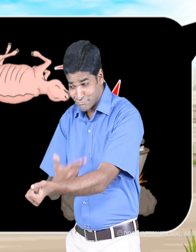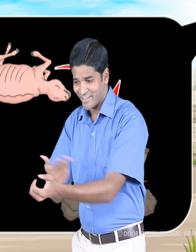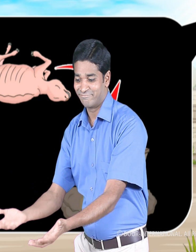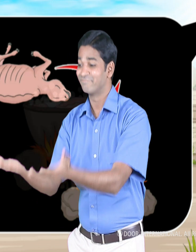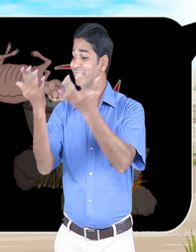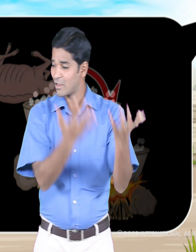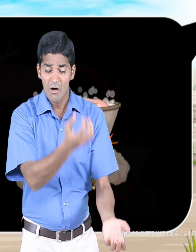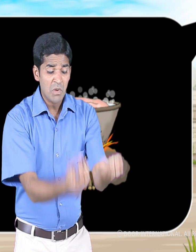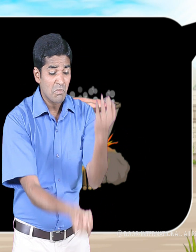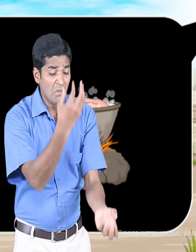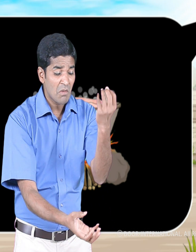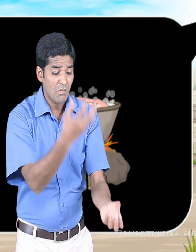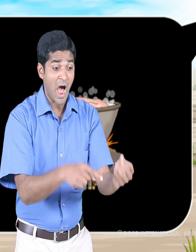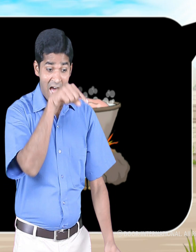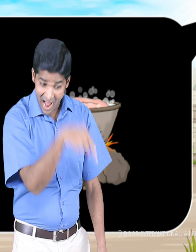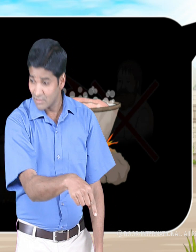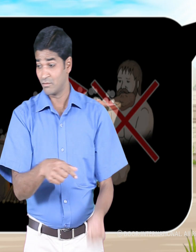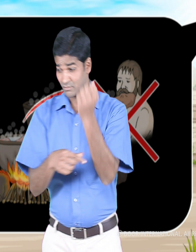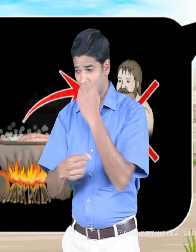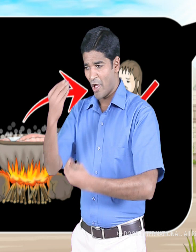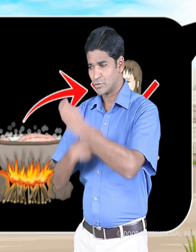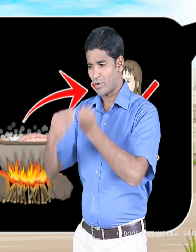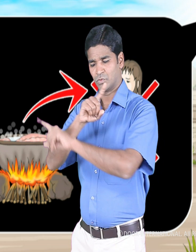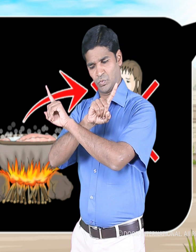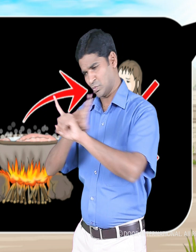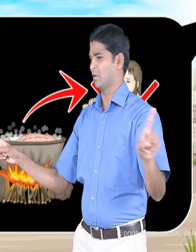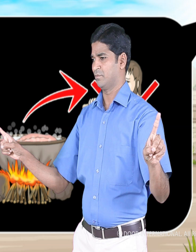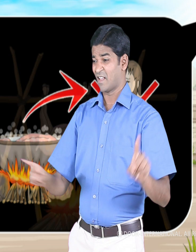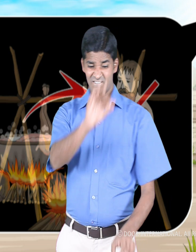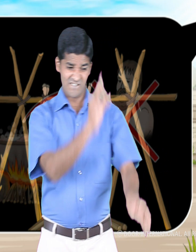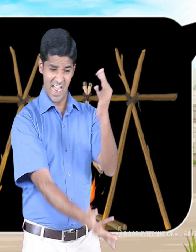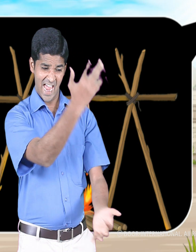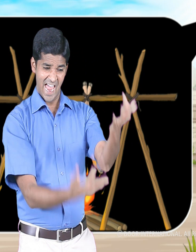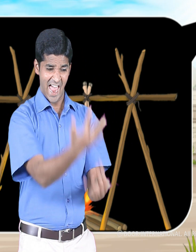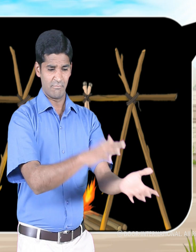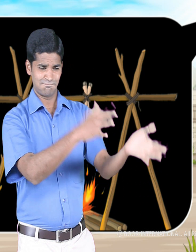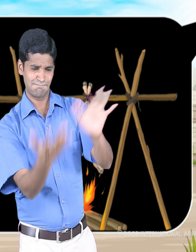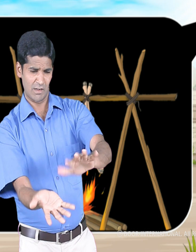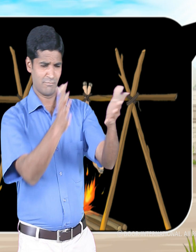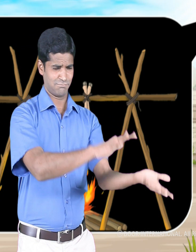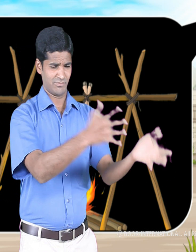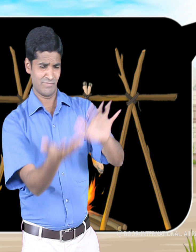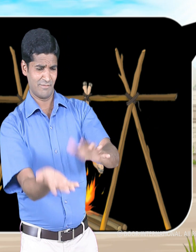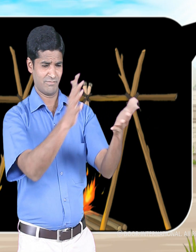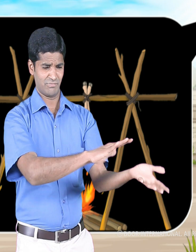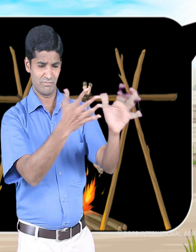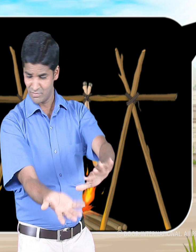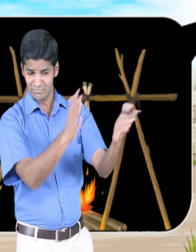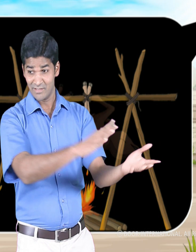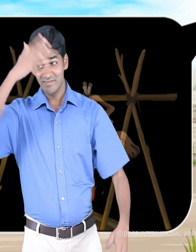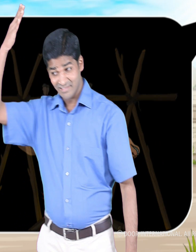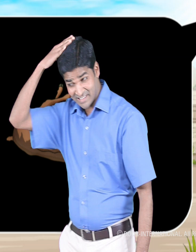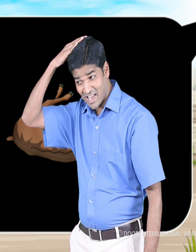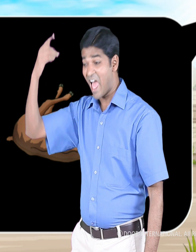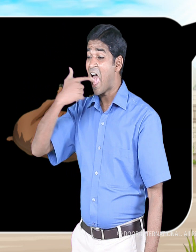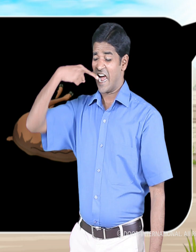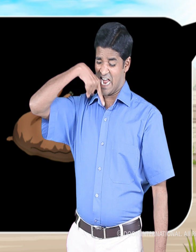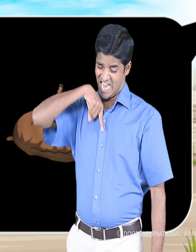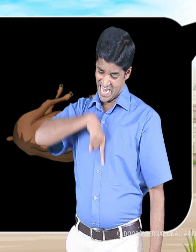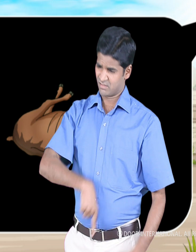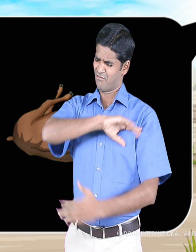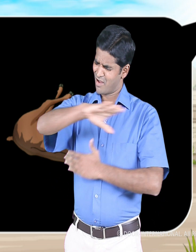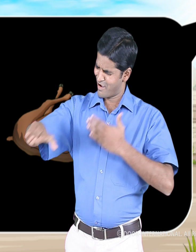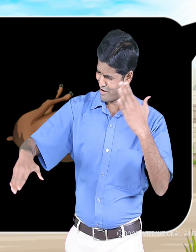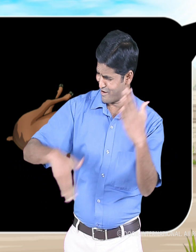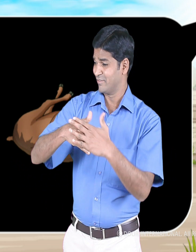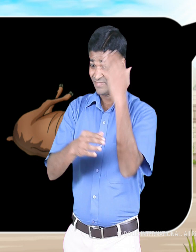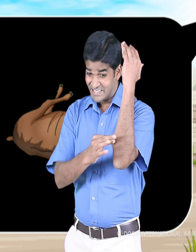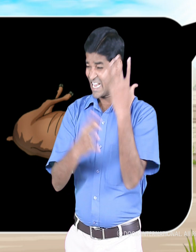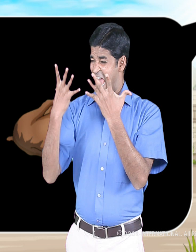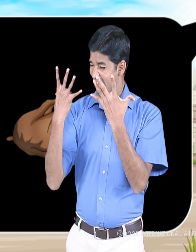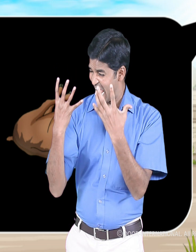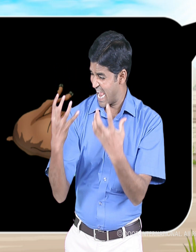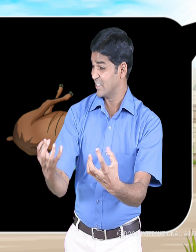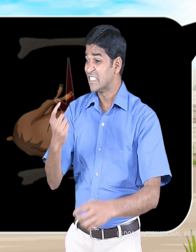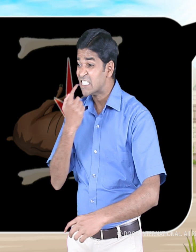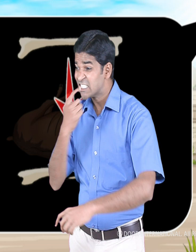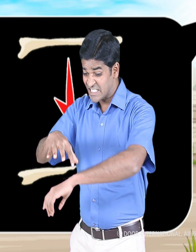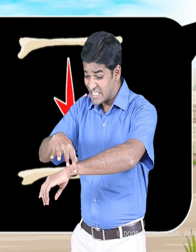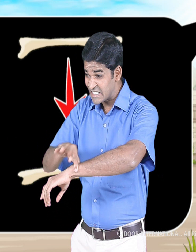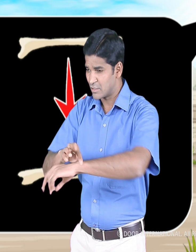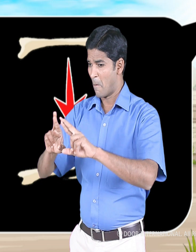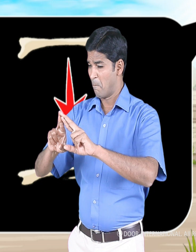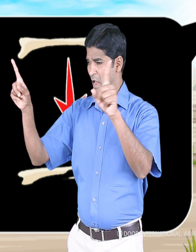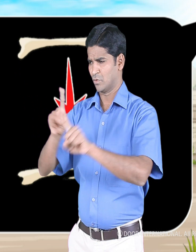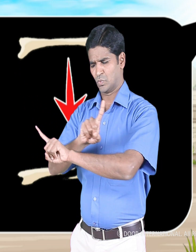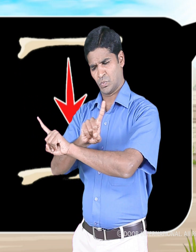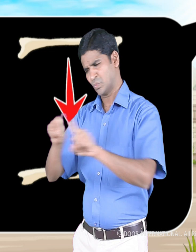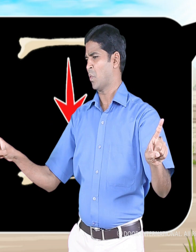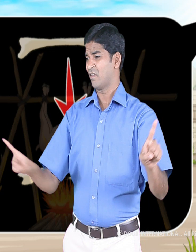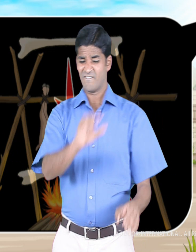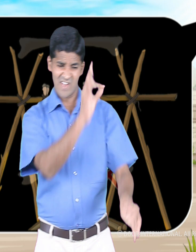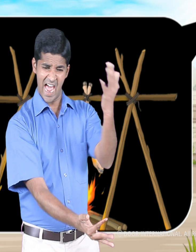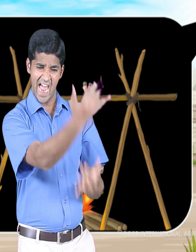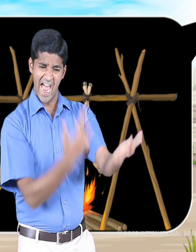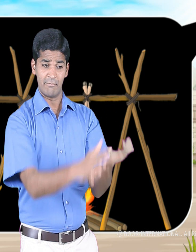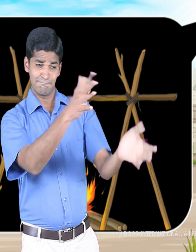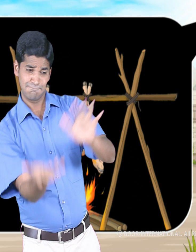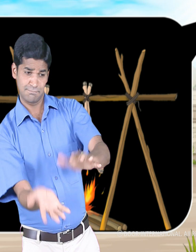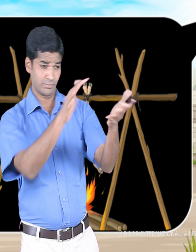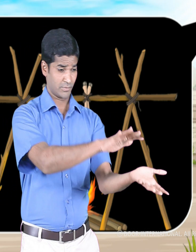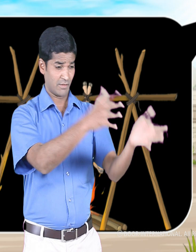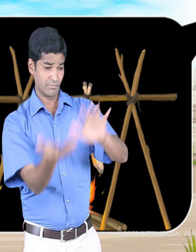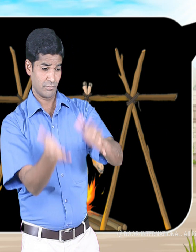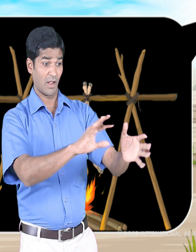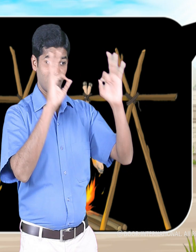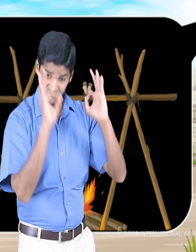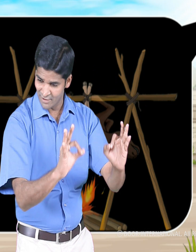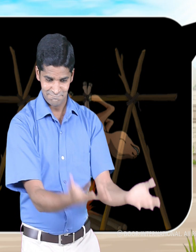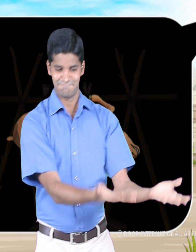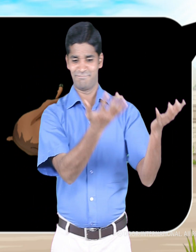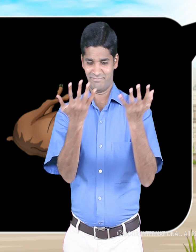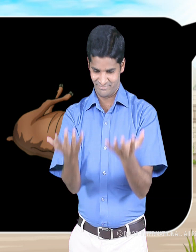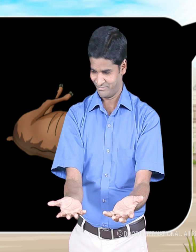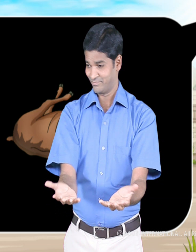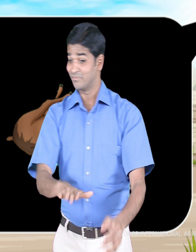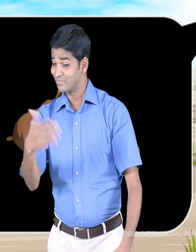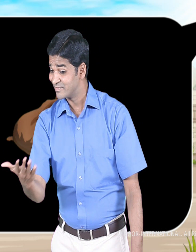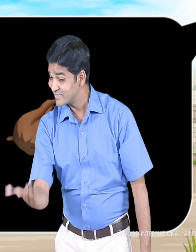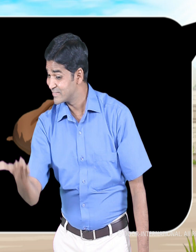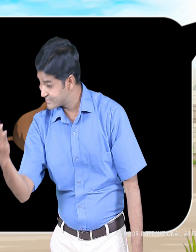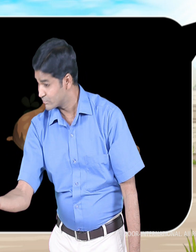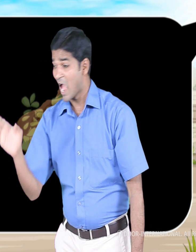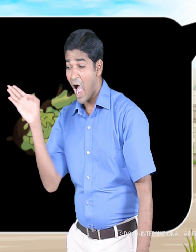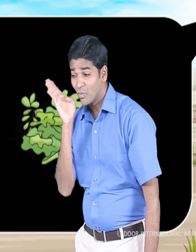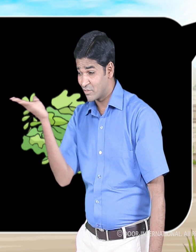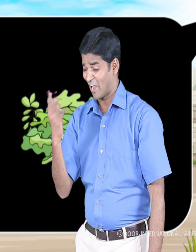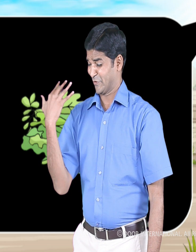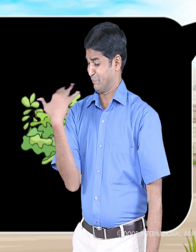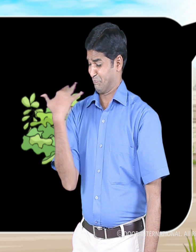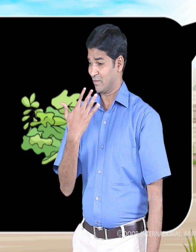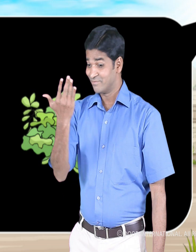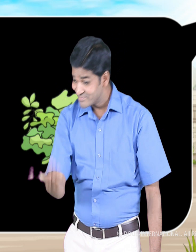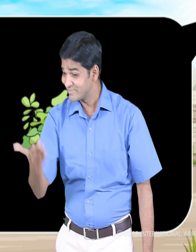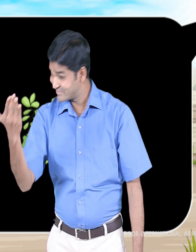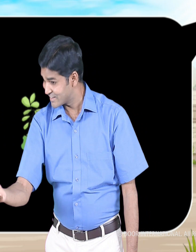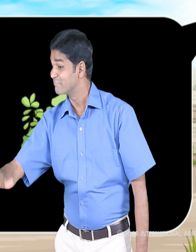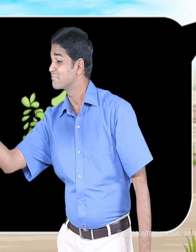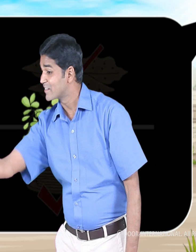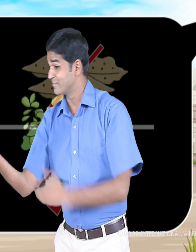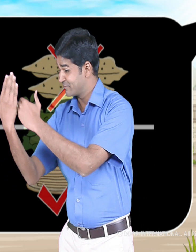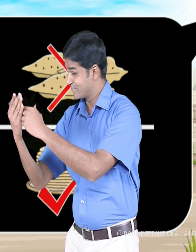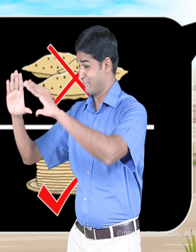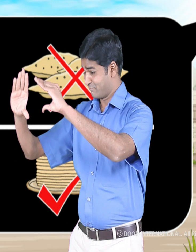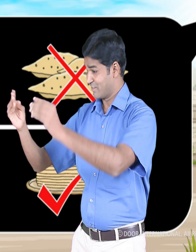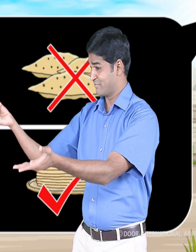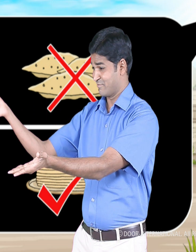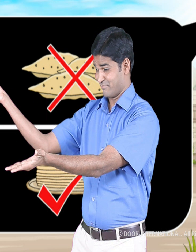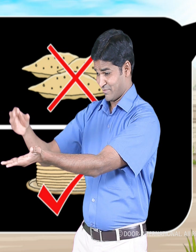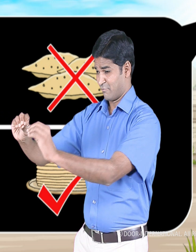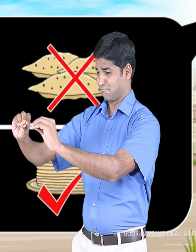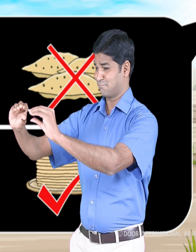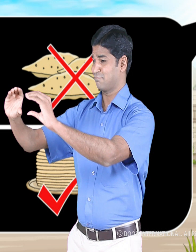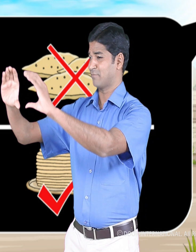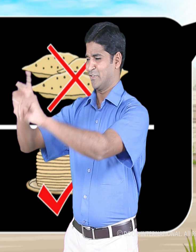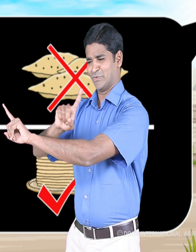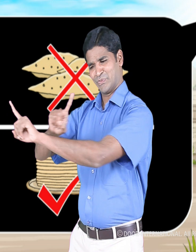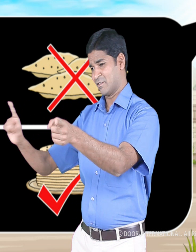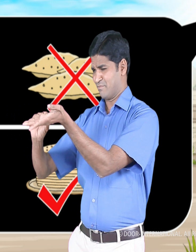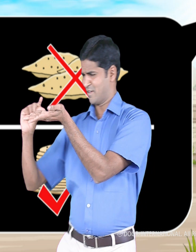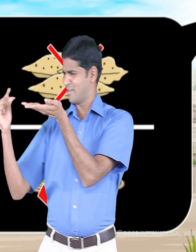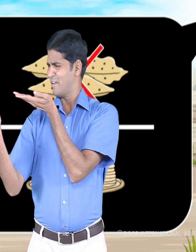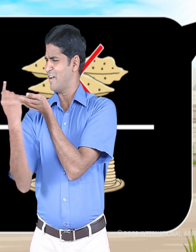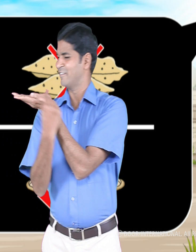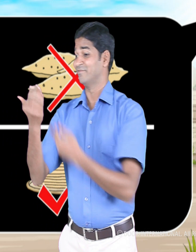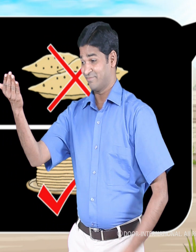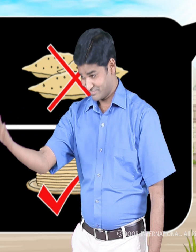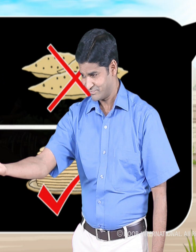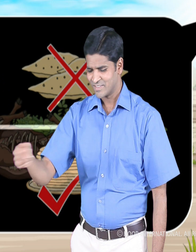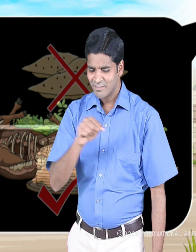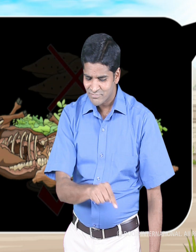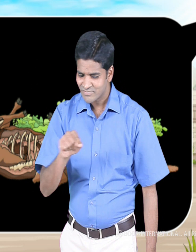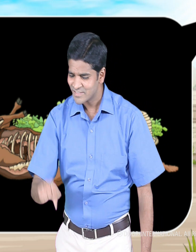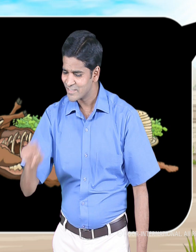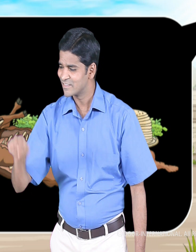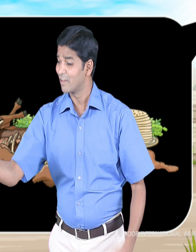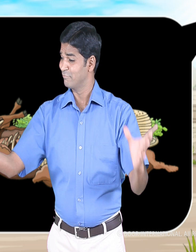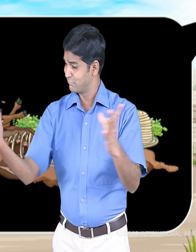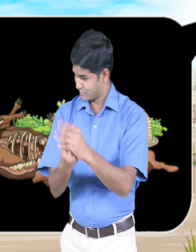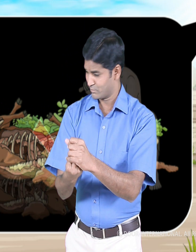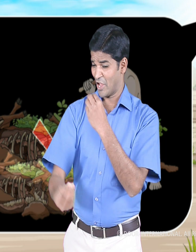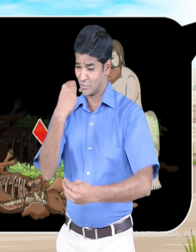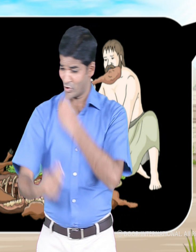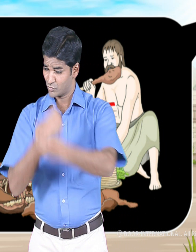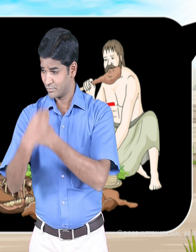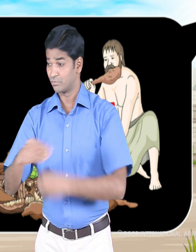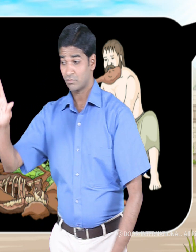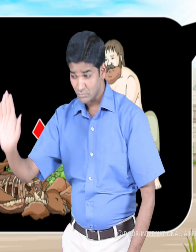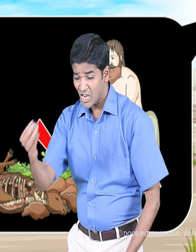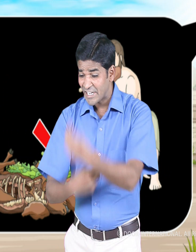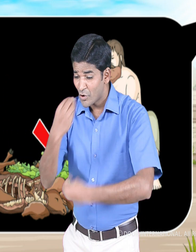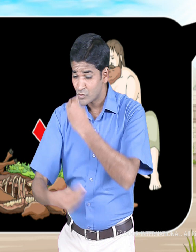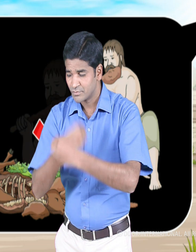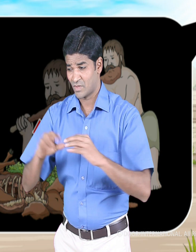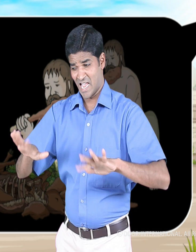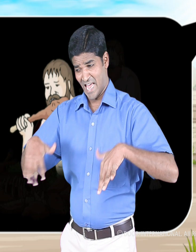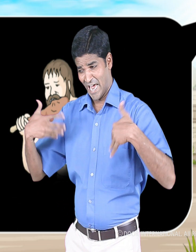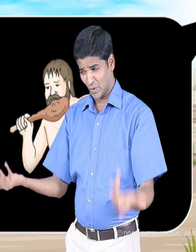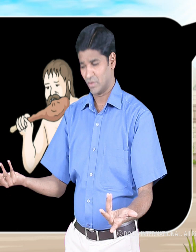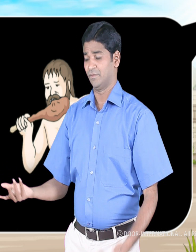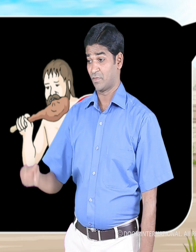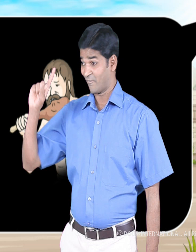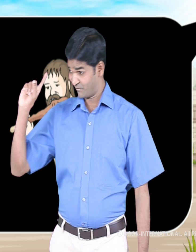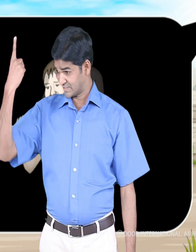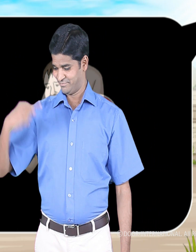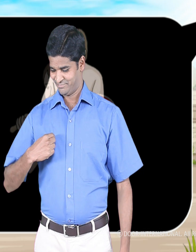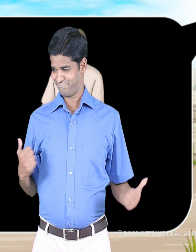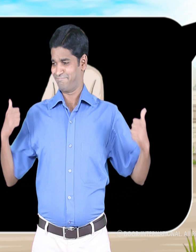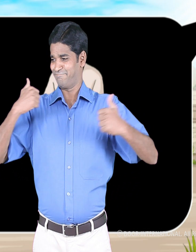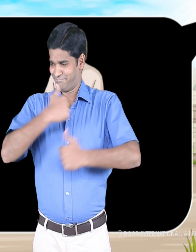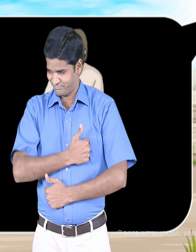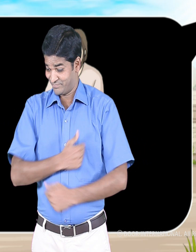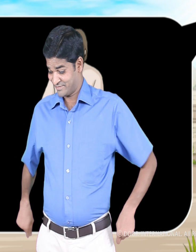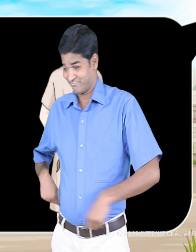Do not eat any of the meat raw or cooked in boiling water, but only roasted over the fire—its head and legs and inner parts. Do not leave any of it until morning; before the morning you must burn up any part that is left over.